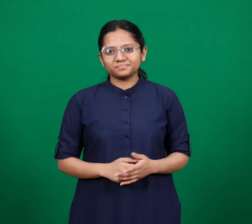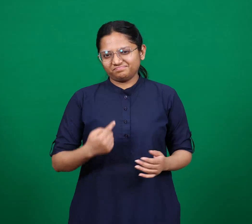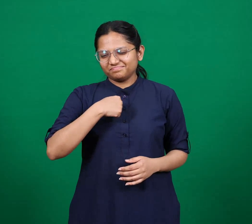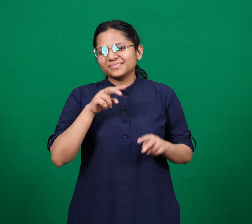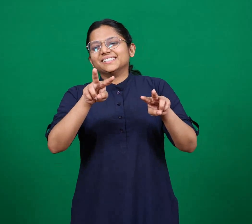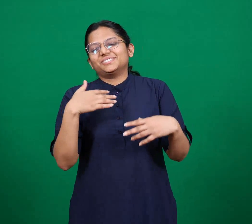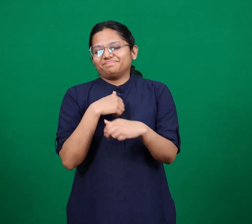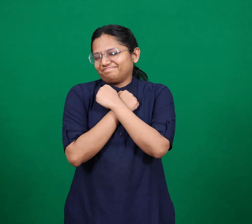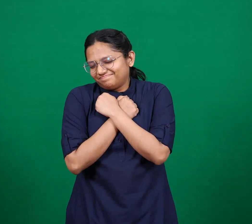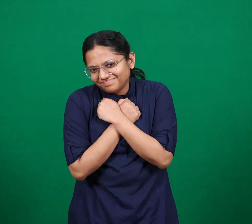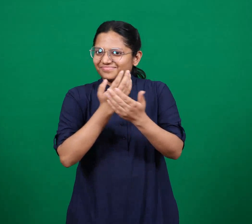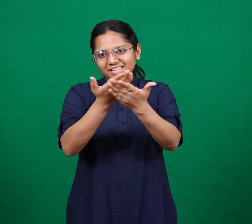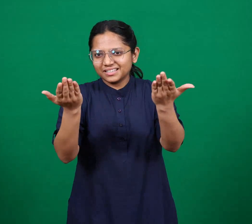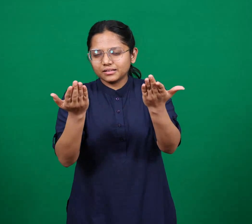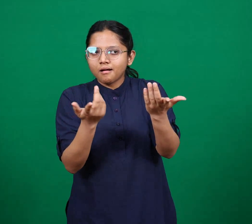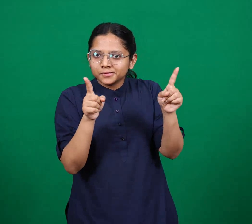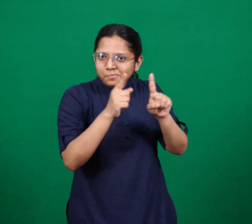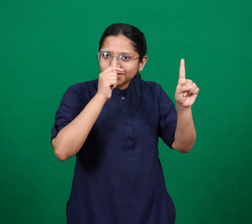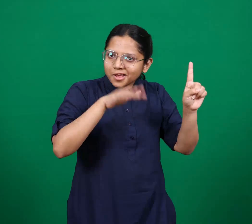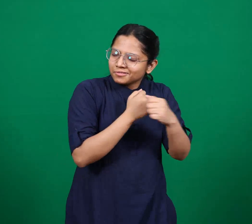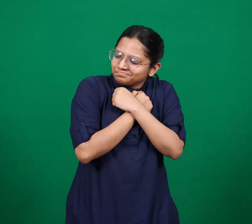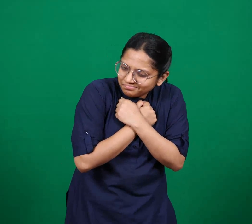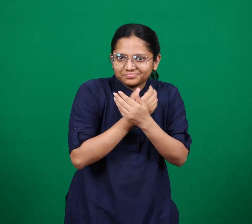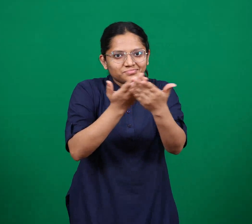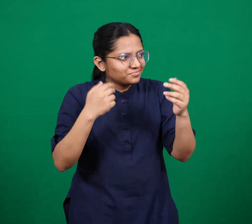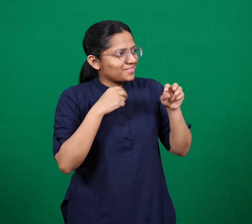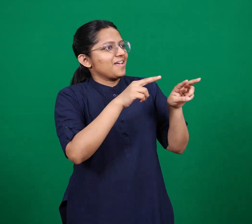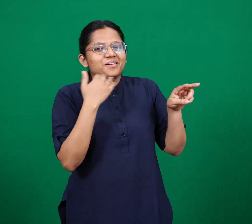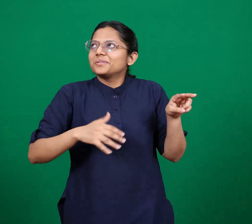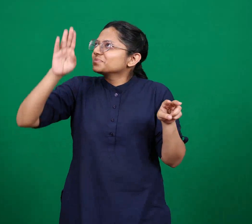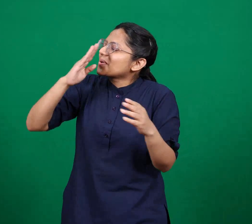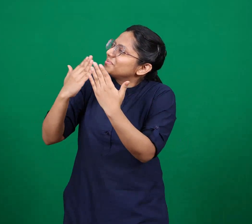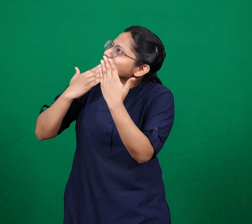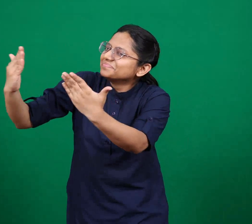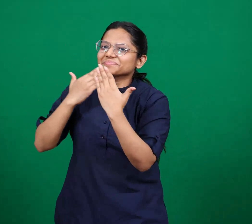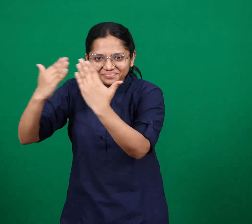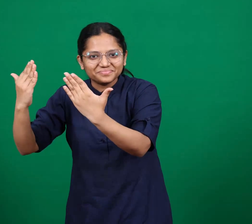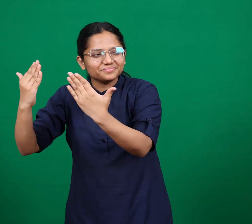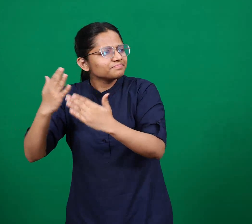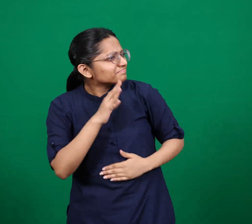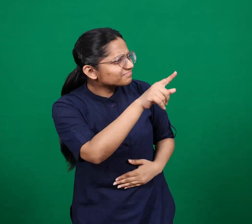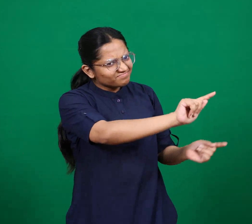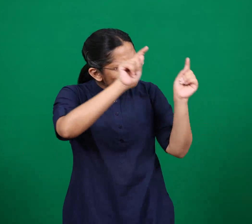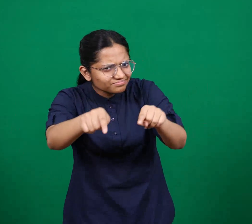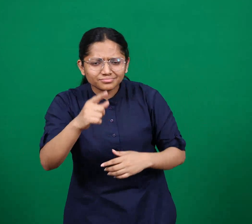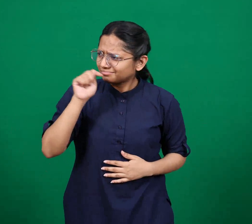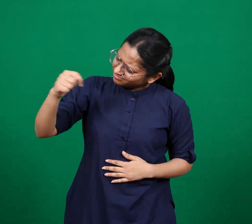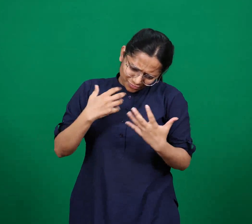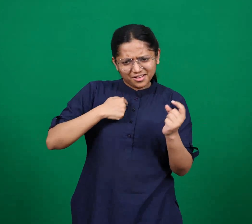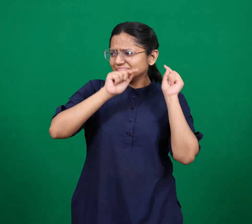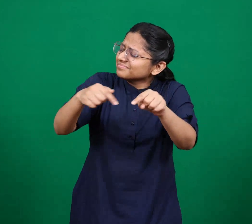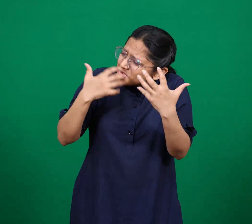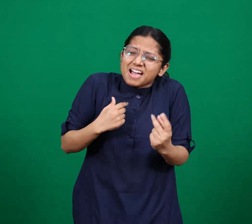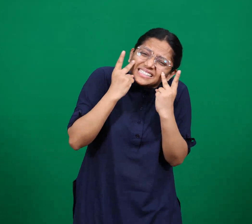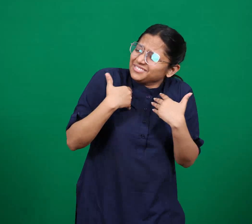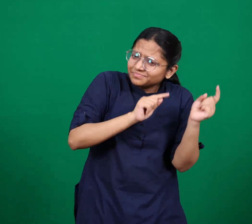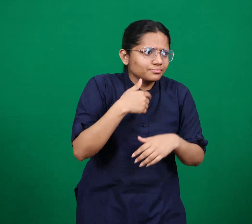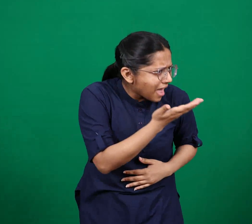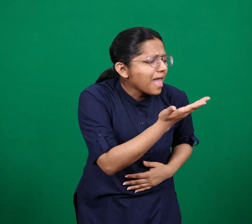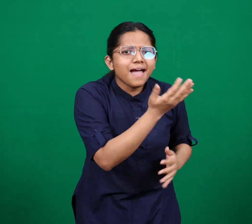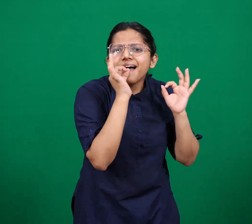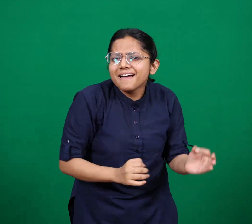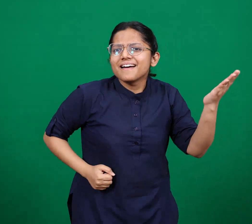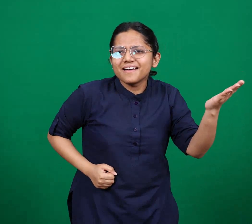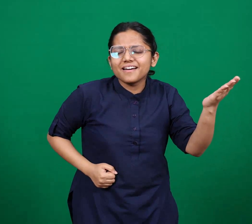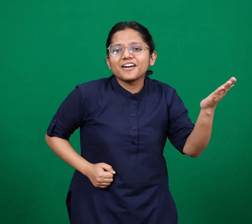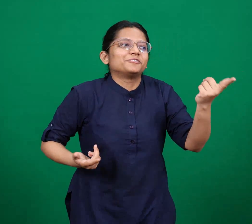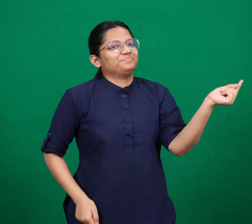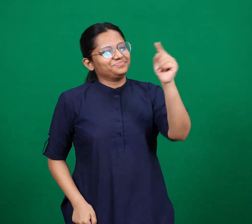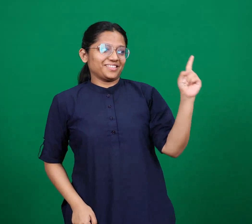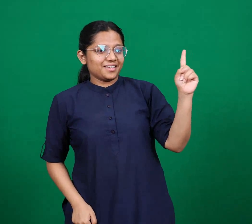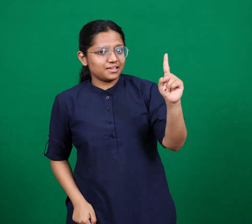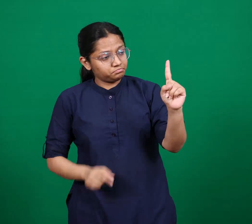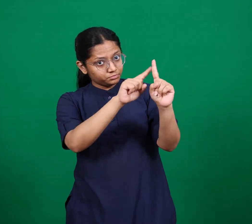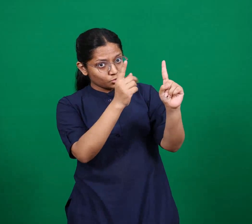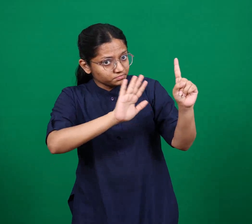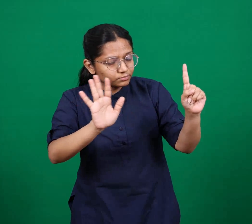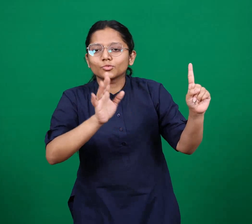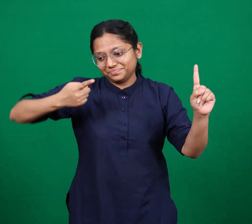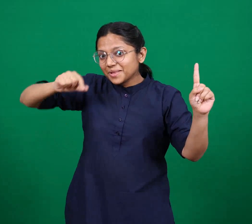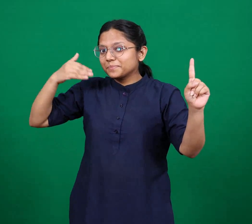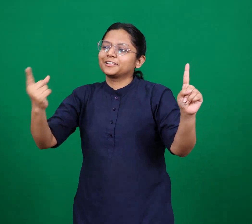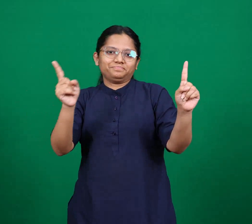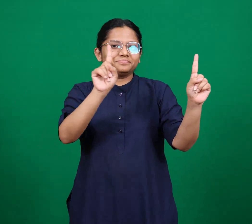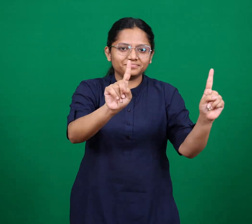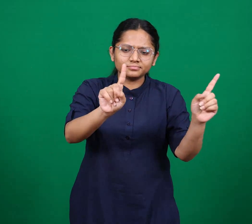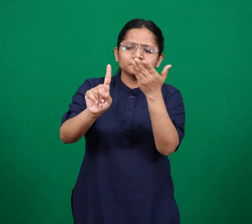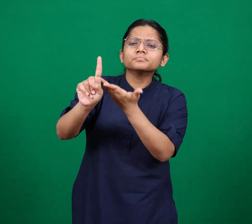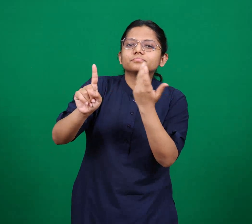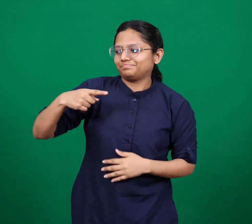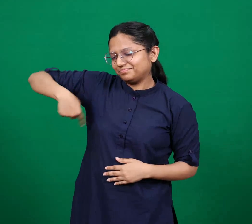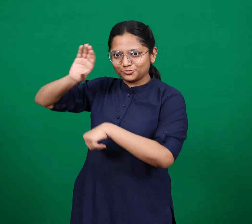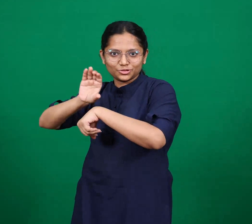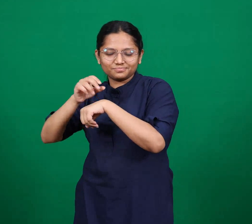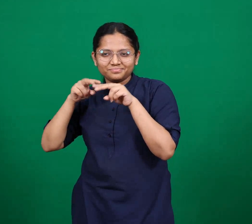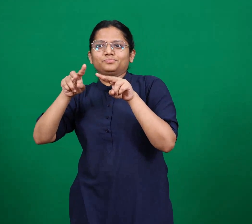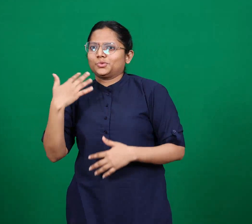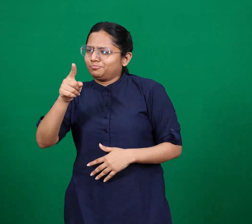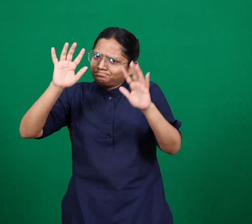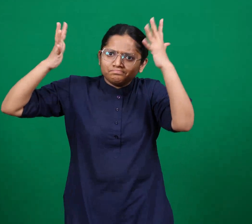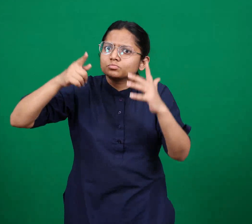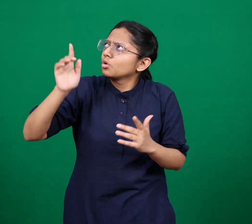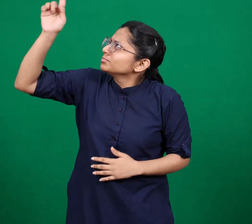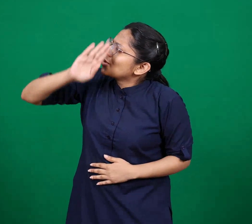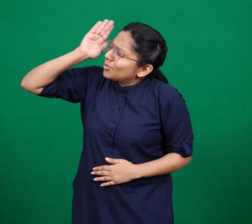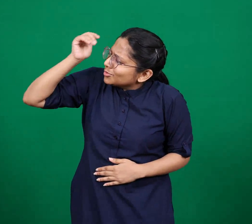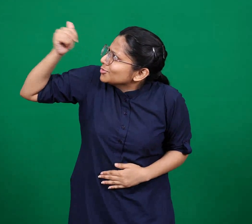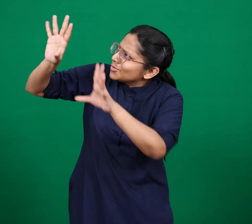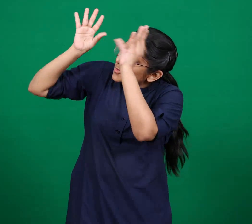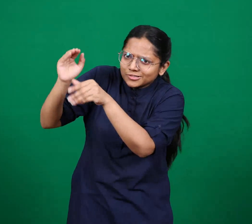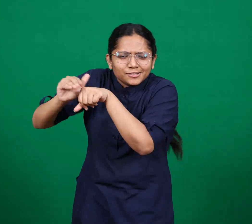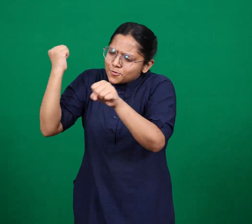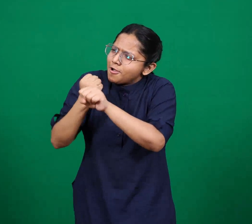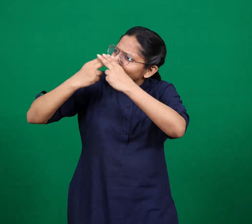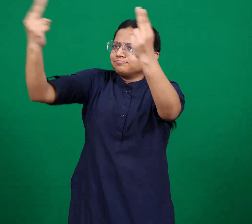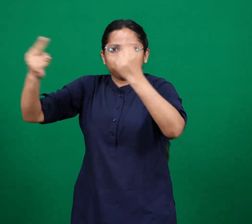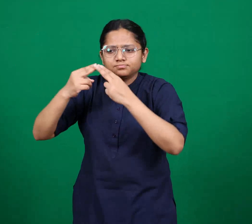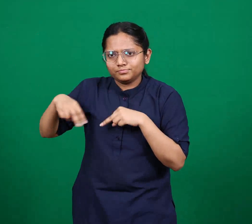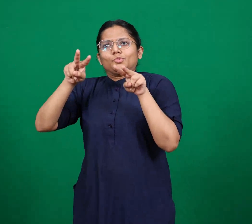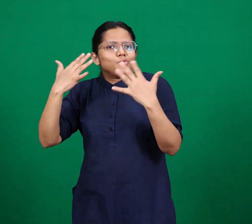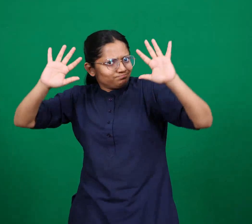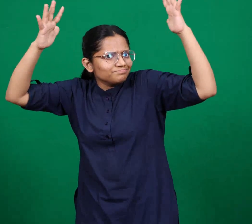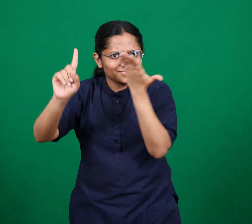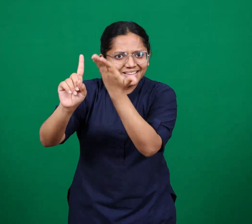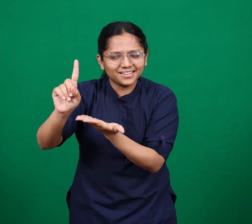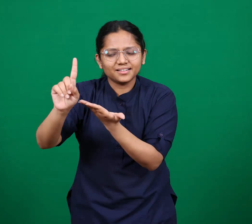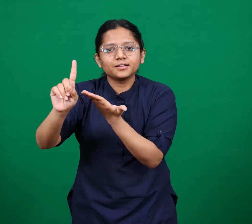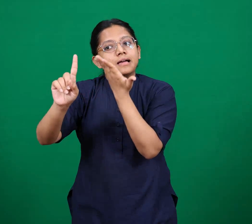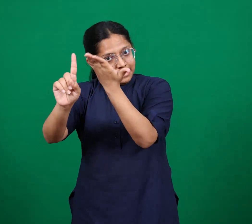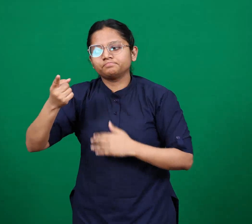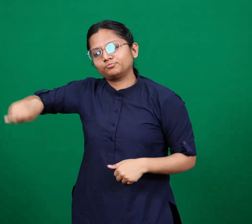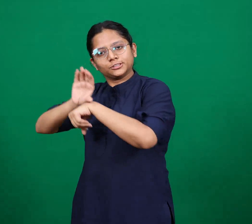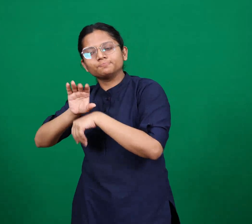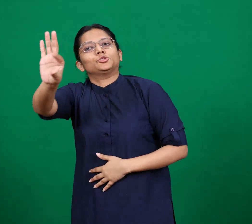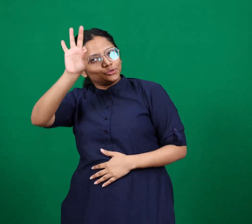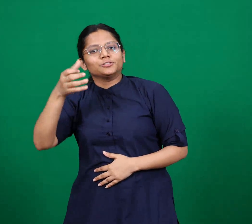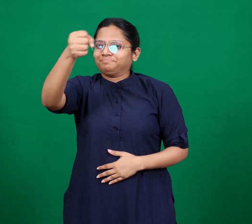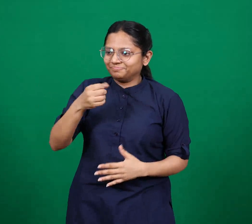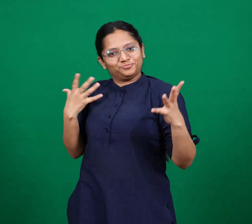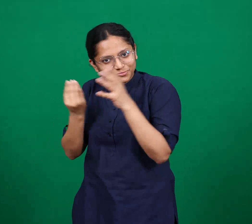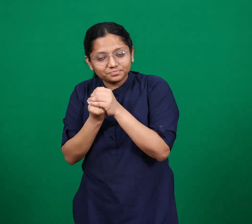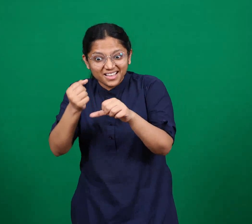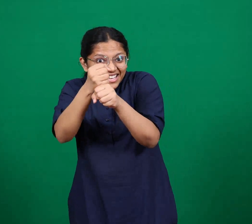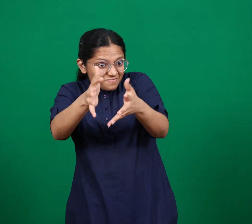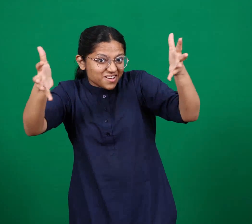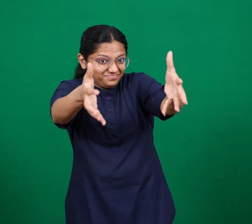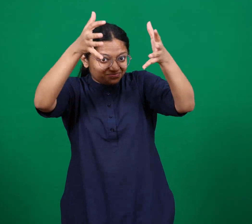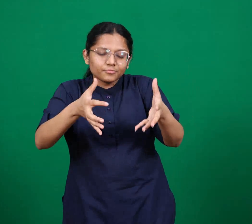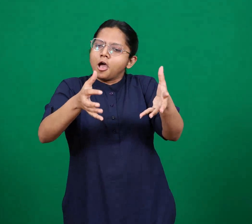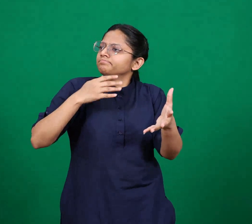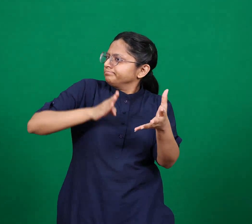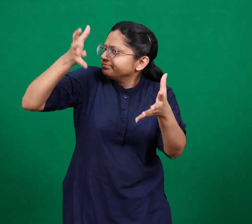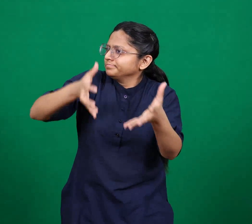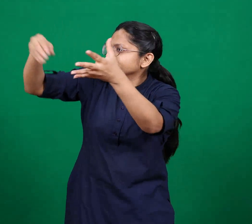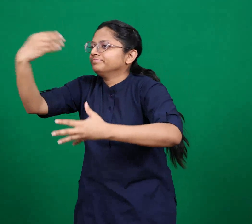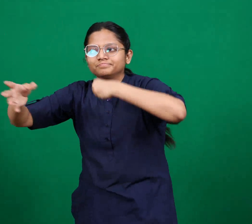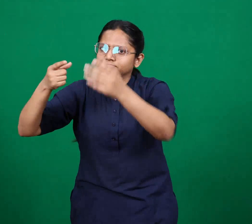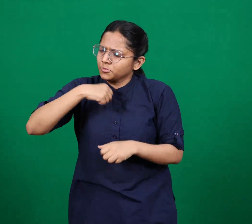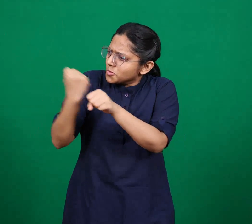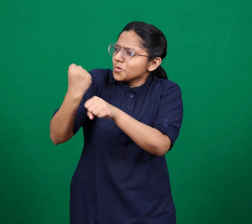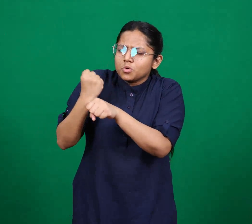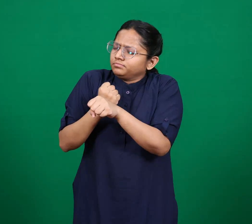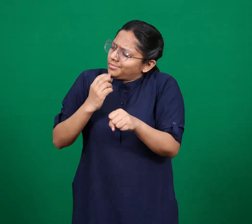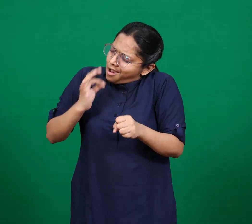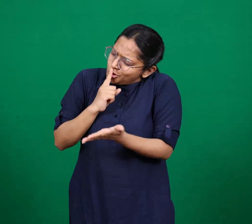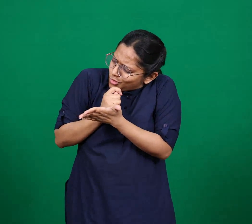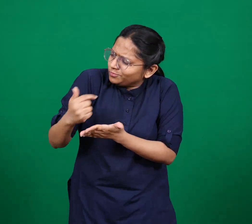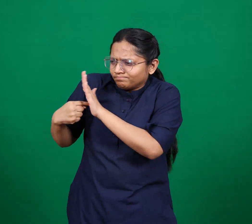But thanks be to God, who put into the heart of Titus the same devotion I have for you. For not only did he welcome our appeal, but he is eagerly coming to you of his own volition. Along with Titus we are sending the brother who is praised by all the churches for his work in the gospel.